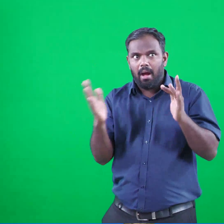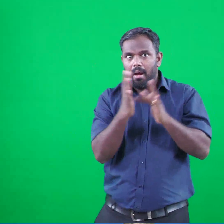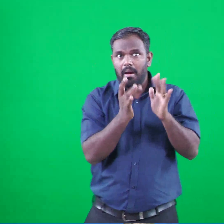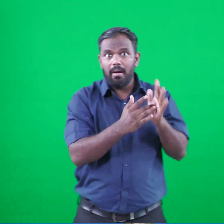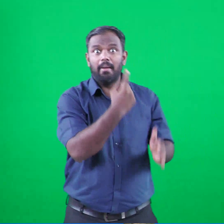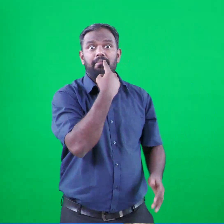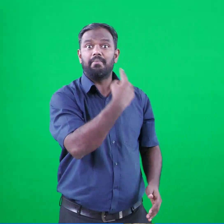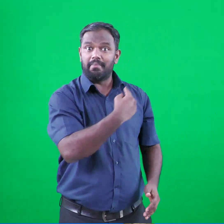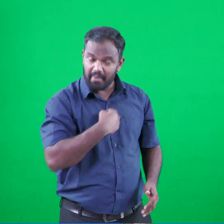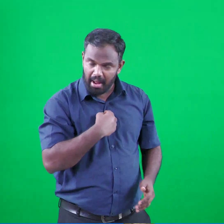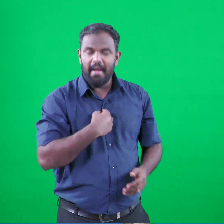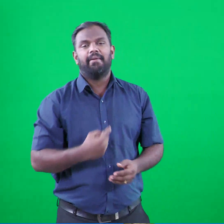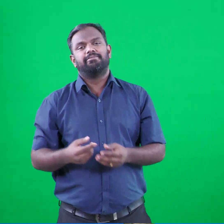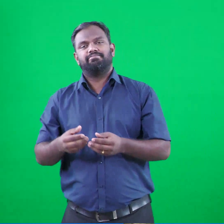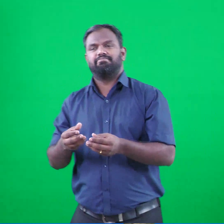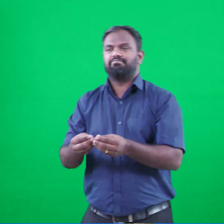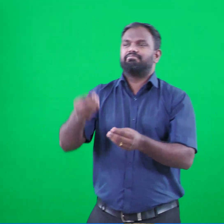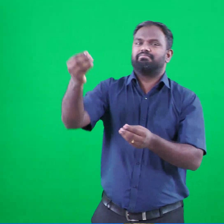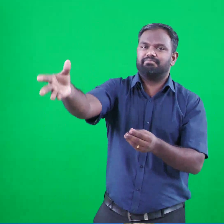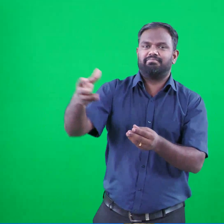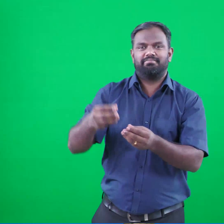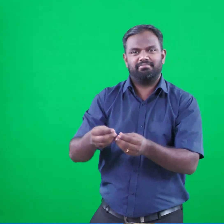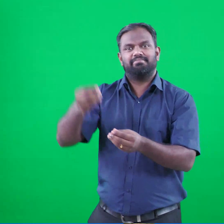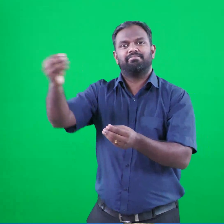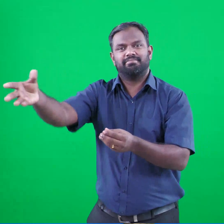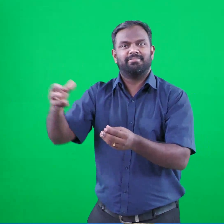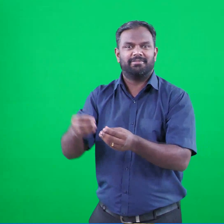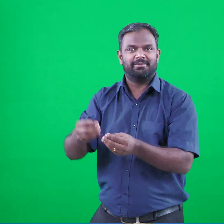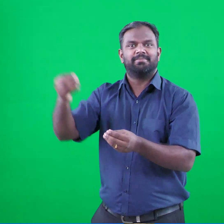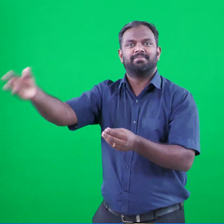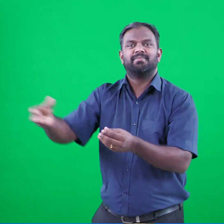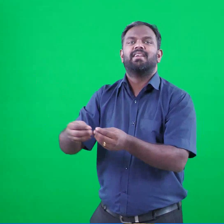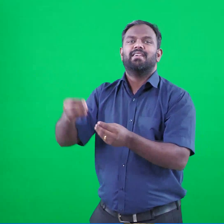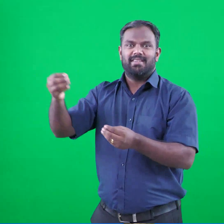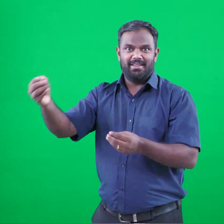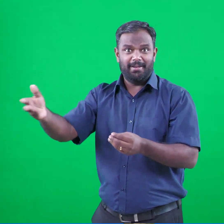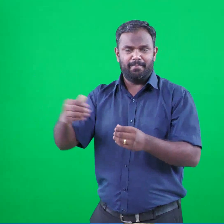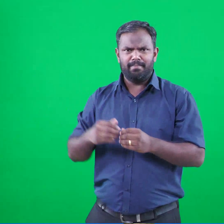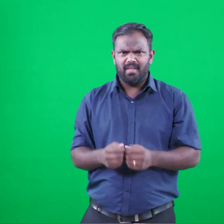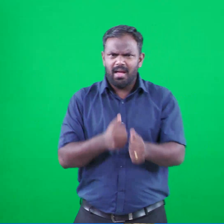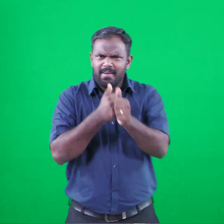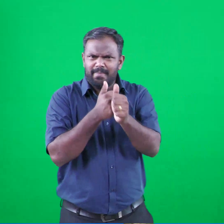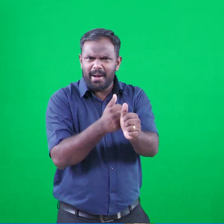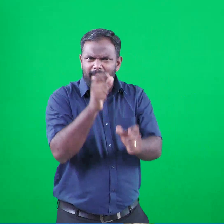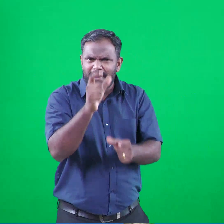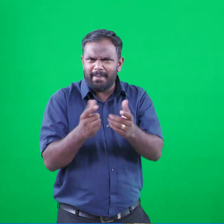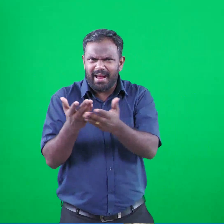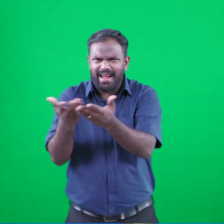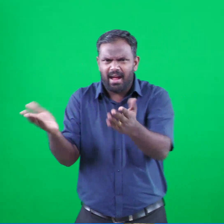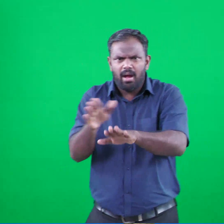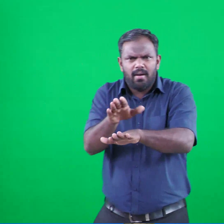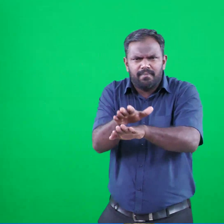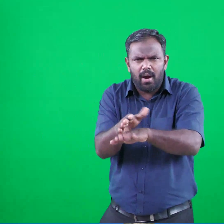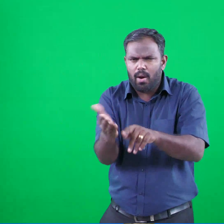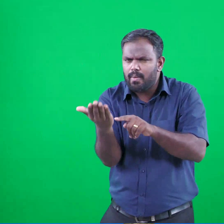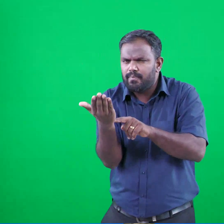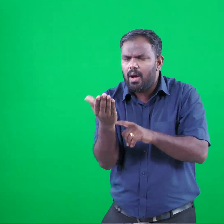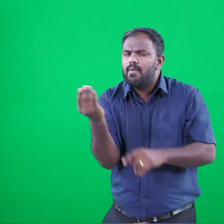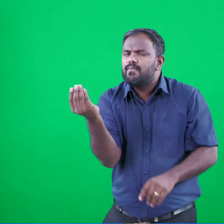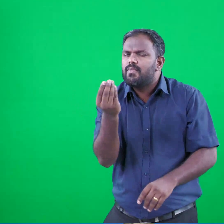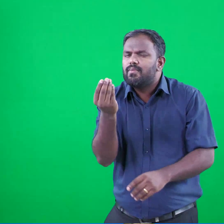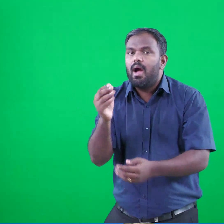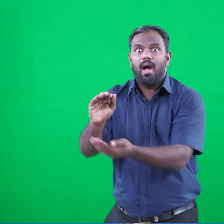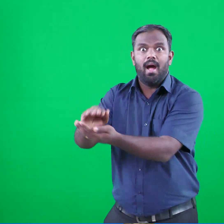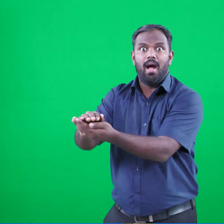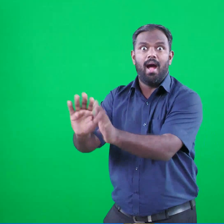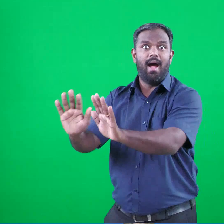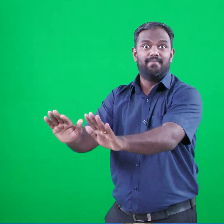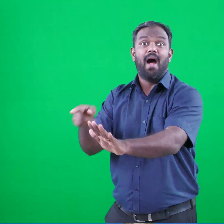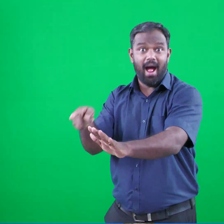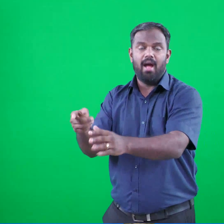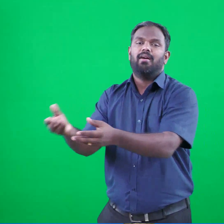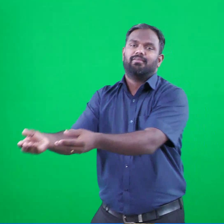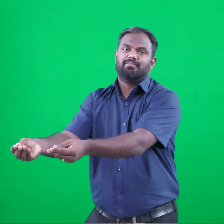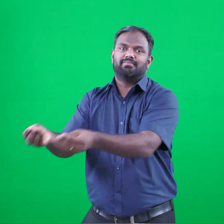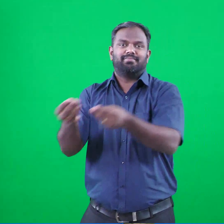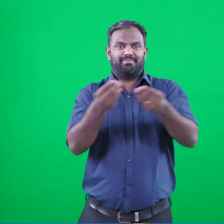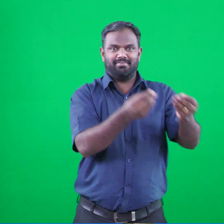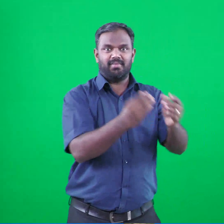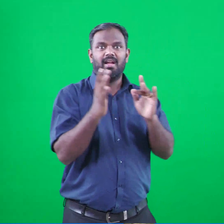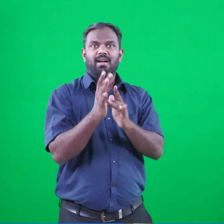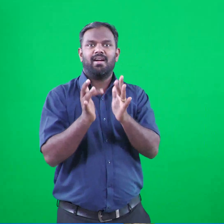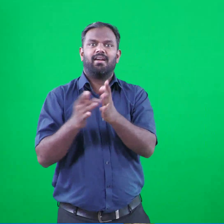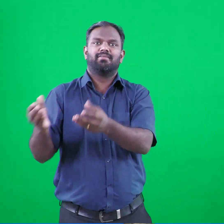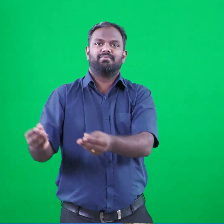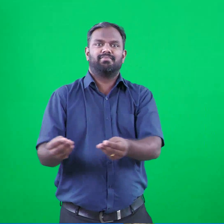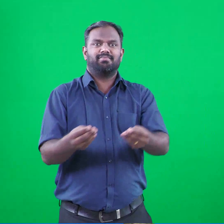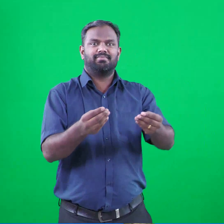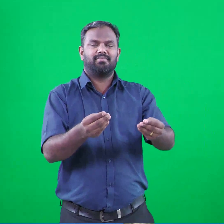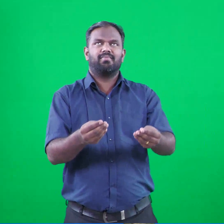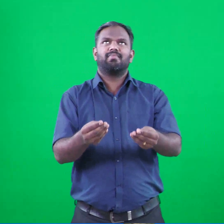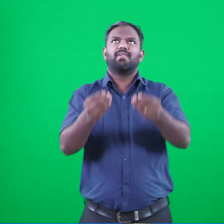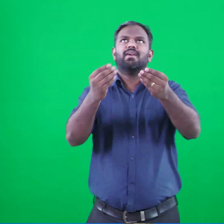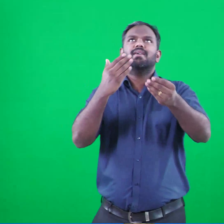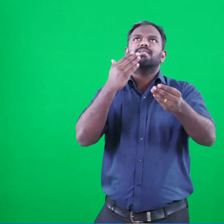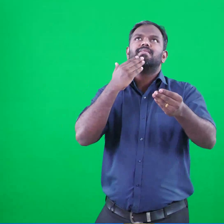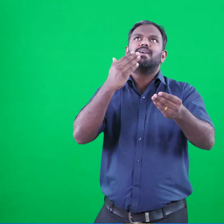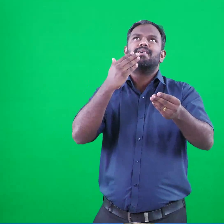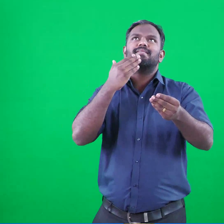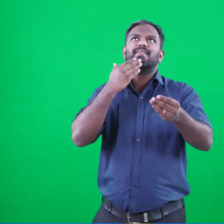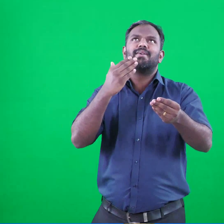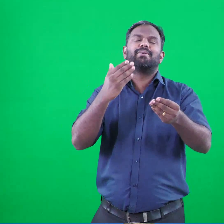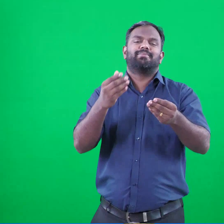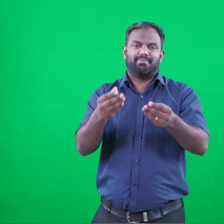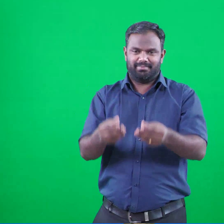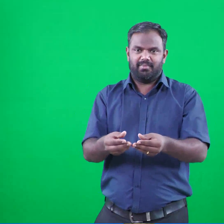And they distributed them to the crowd.